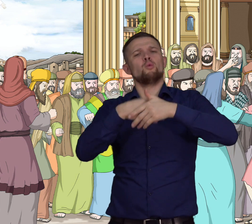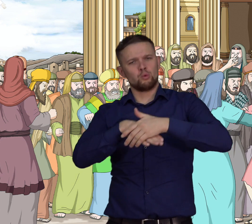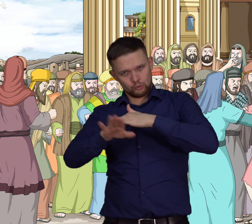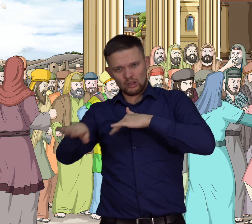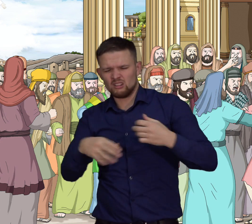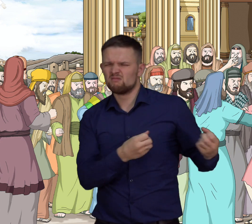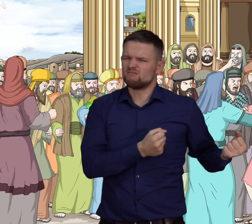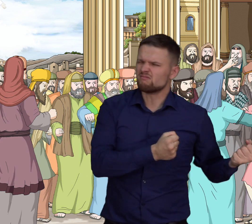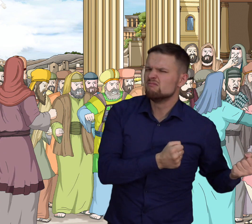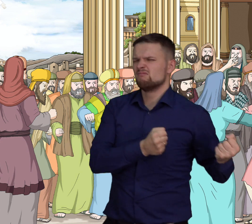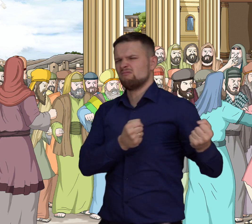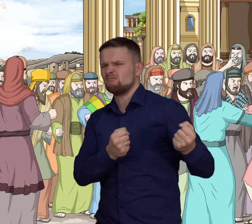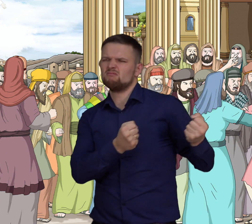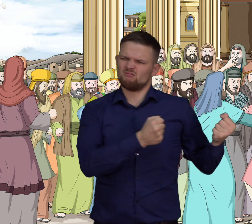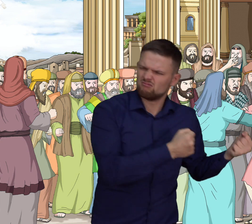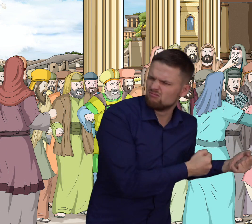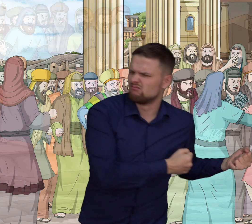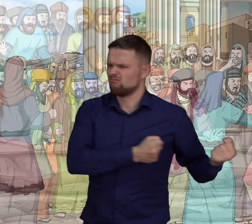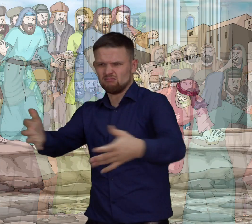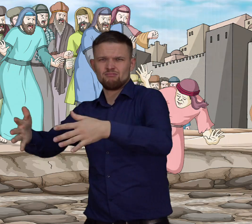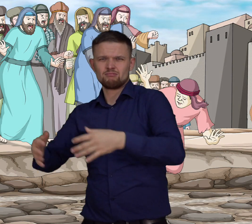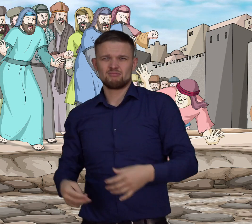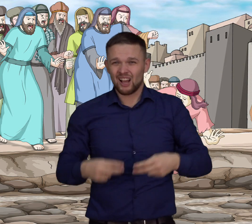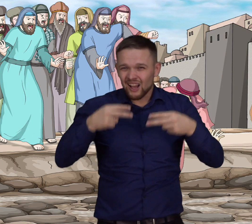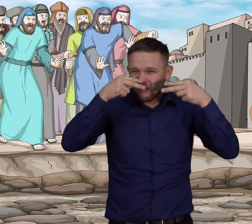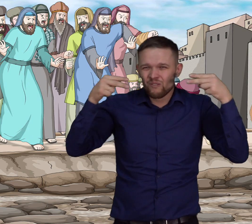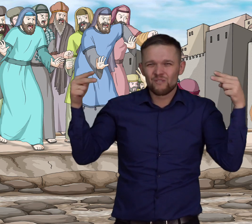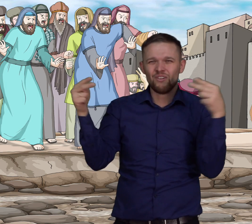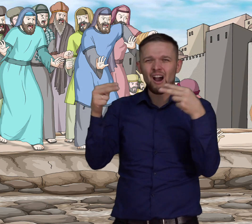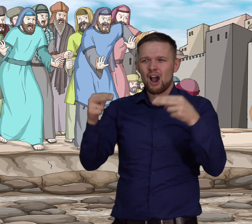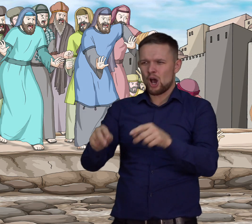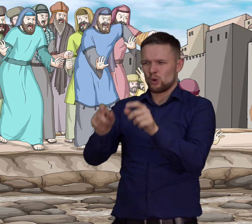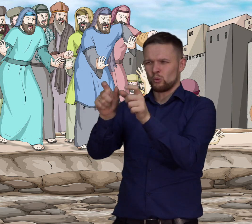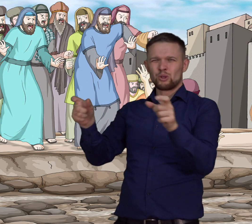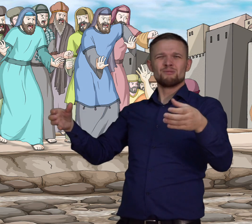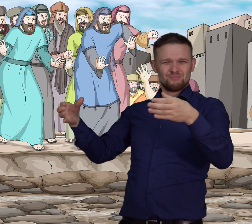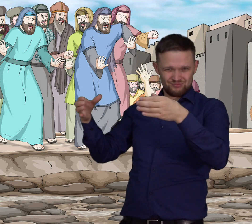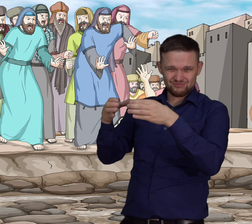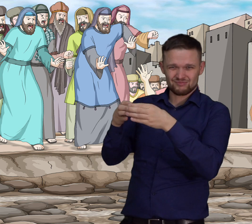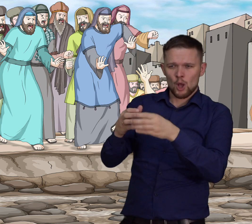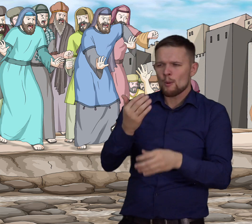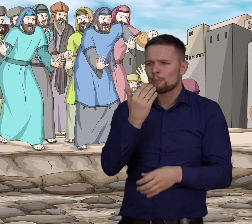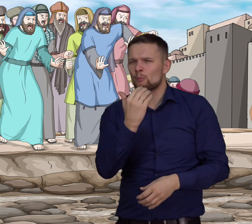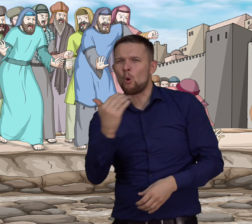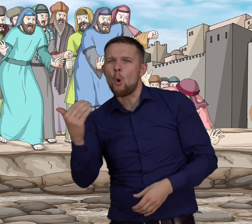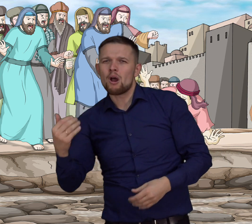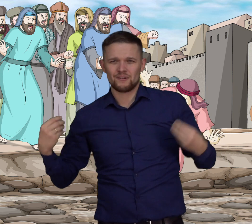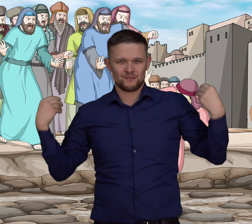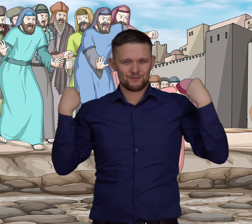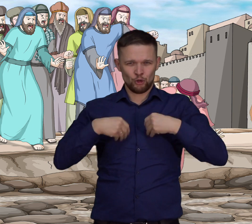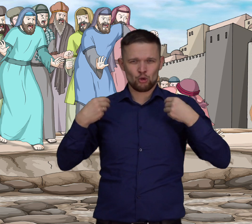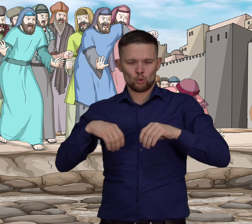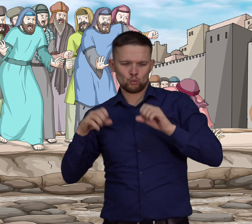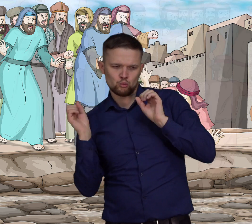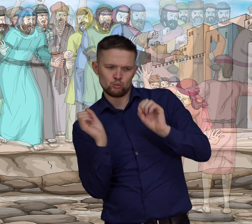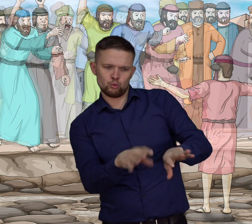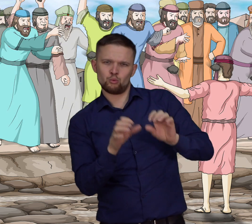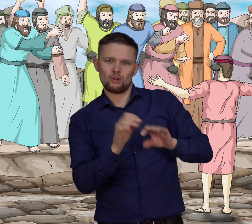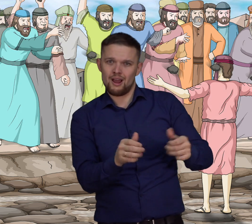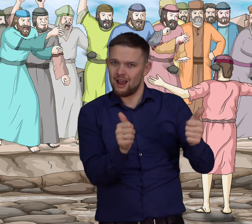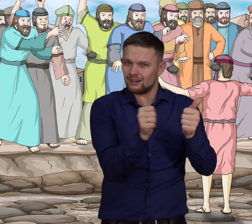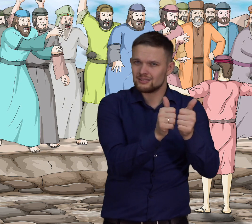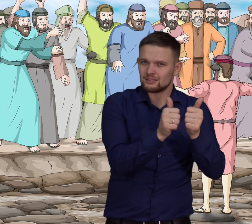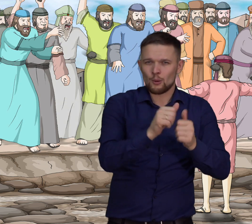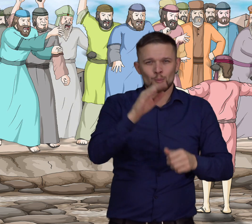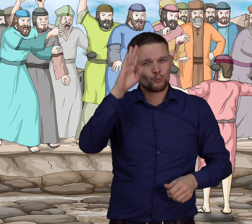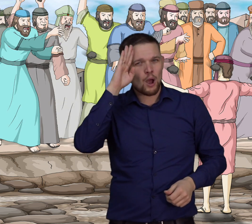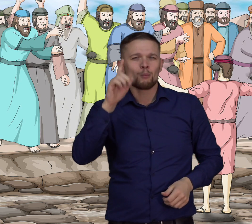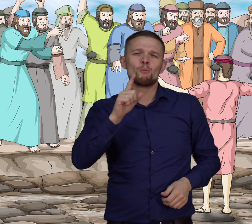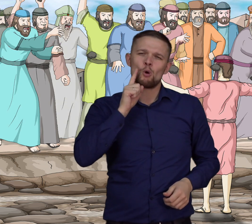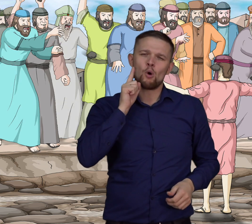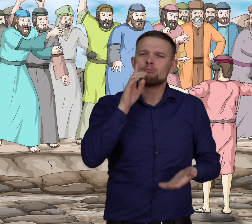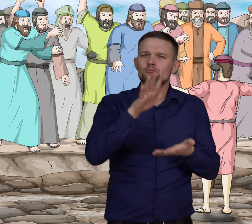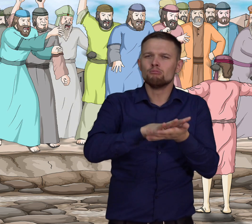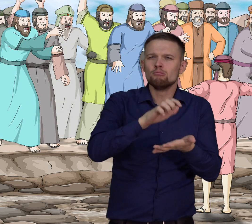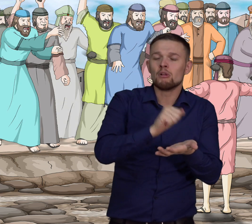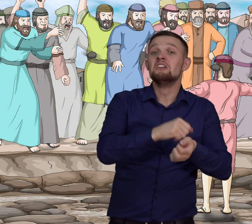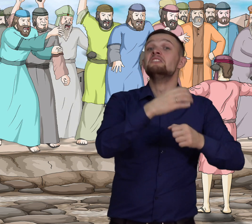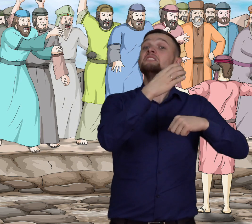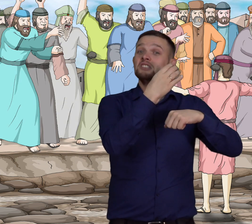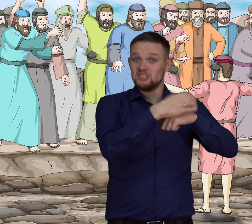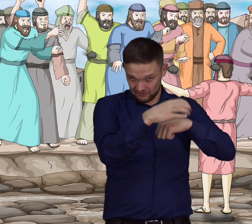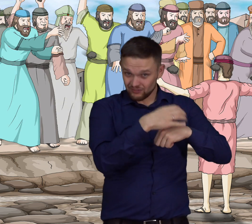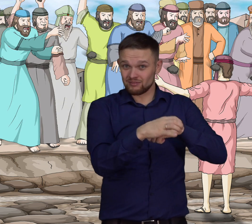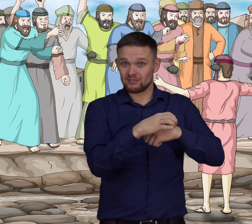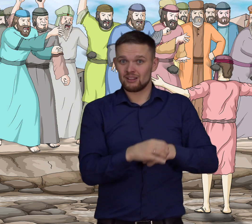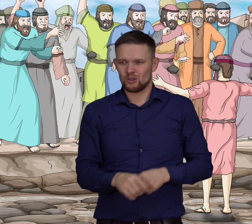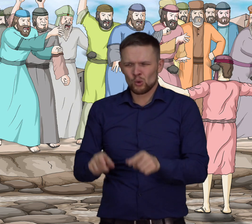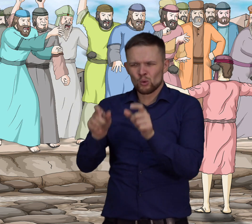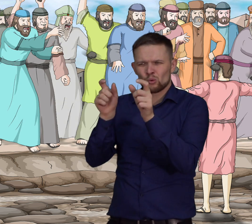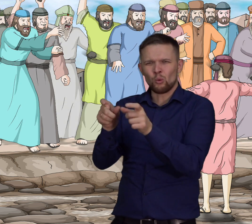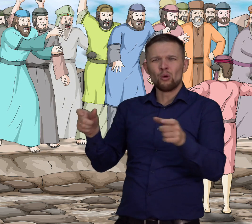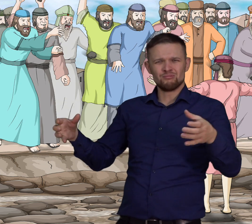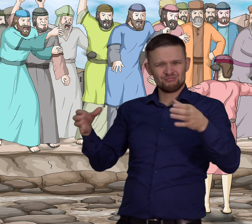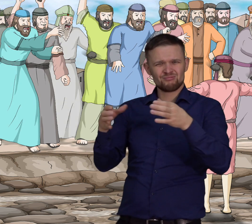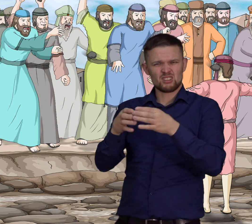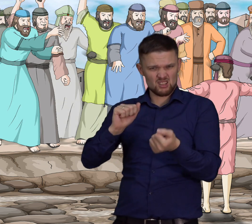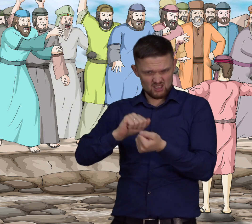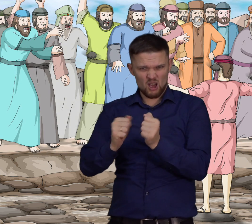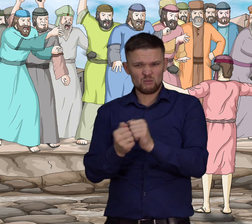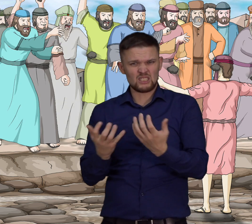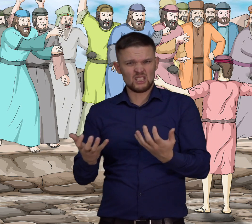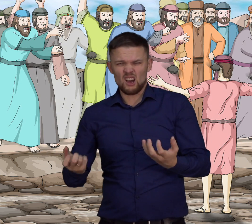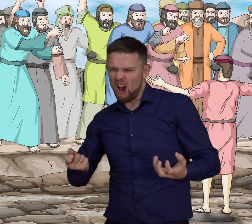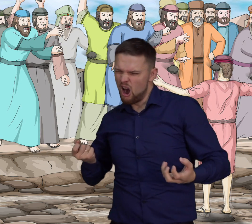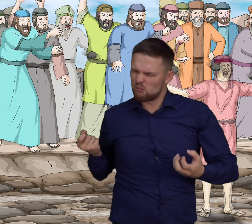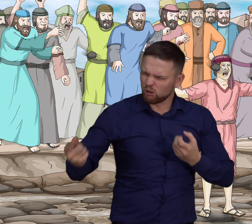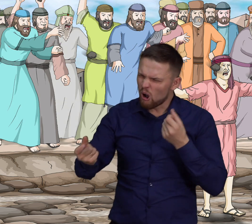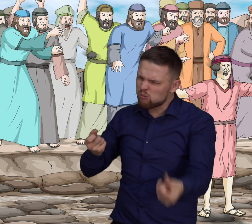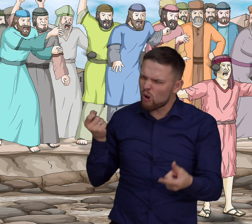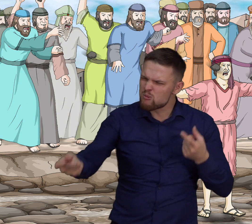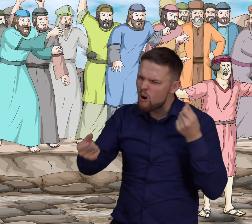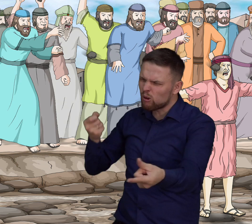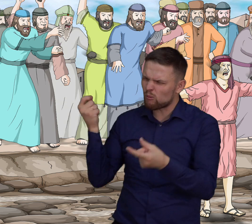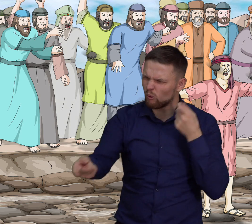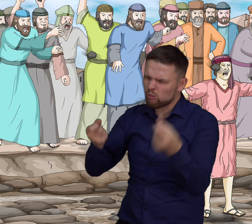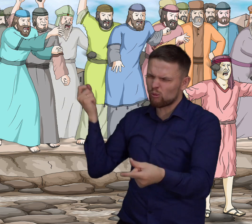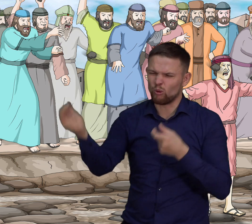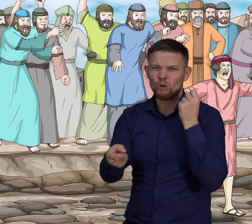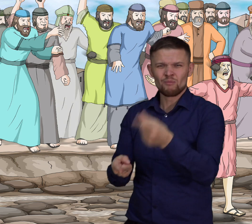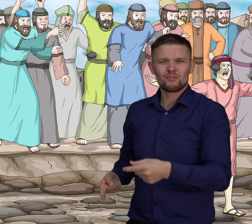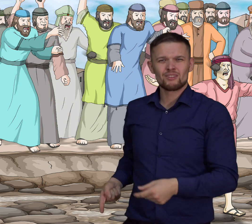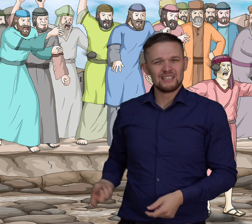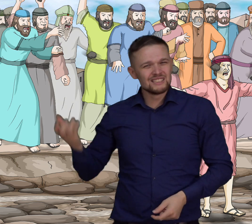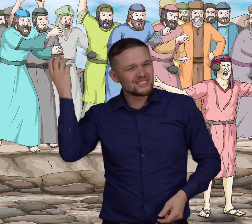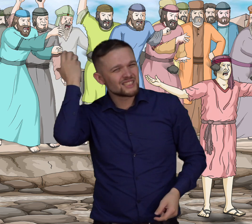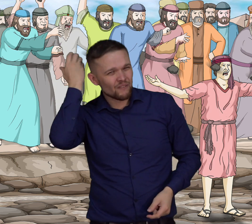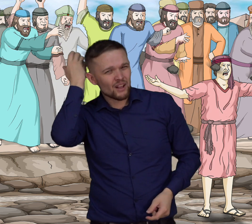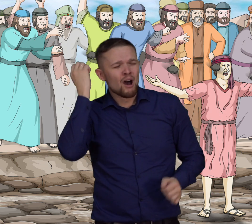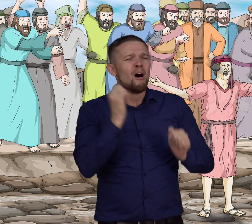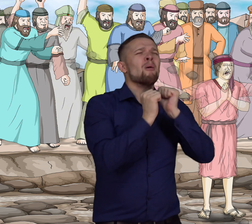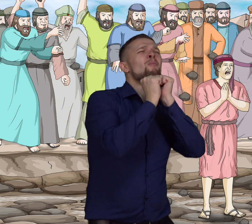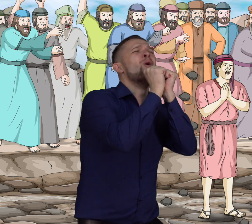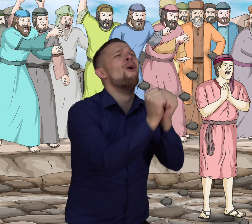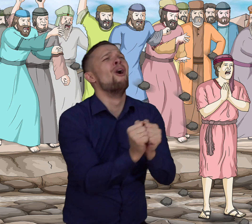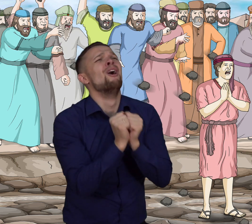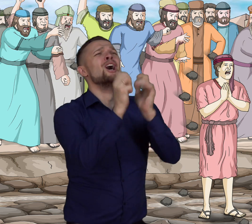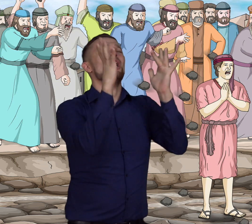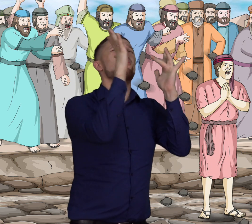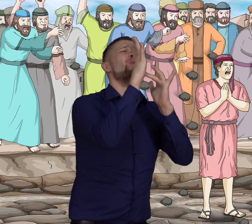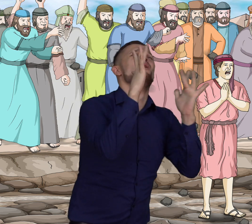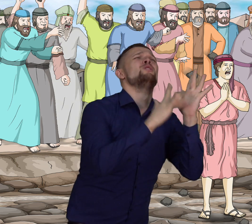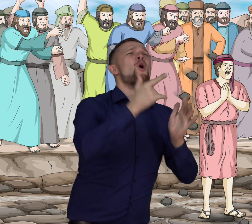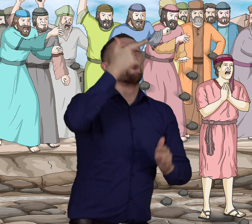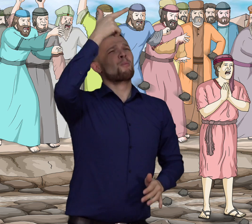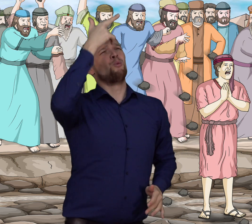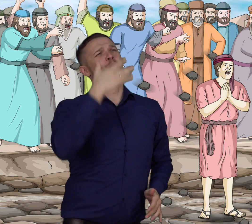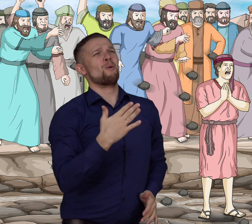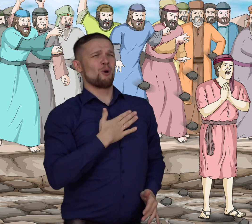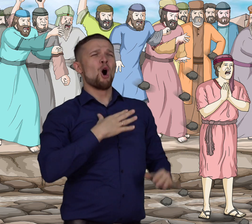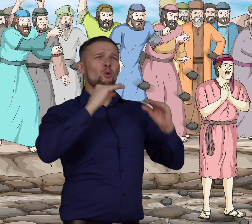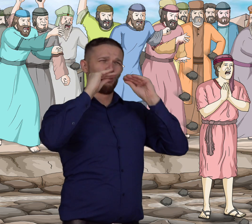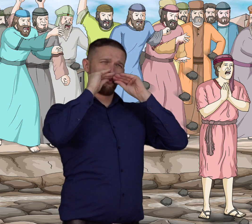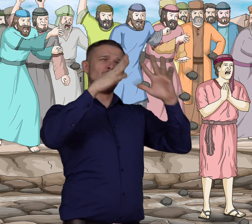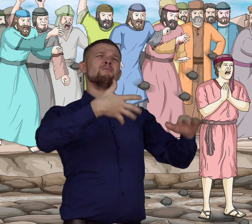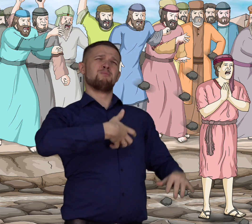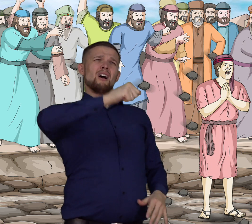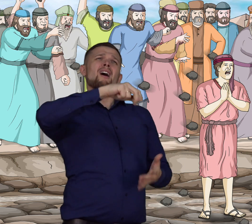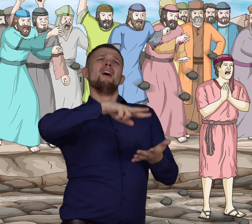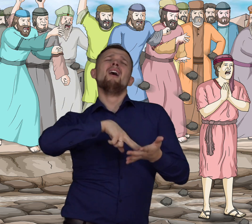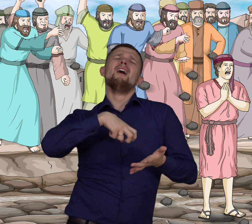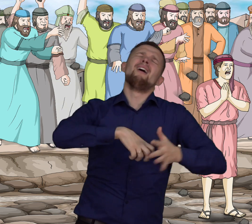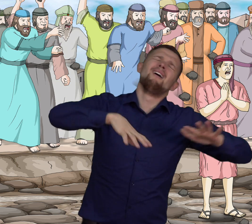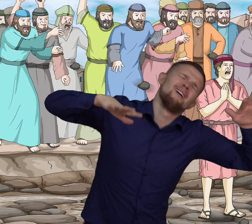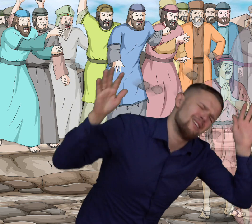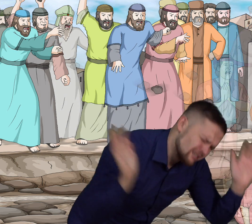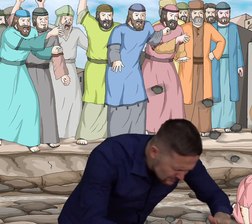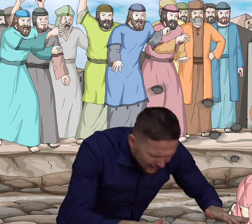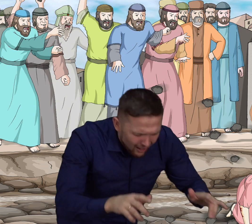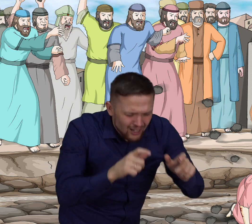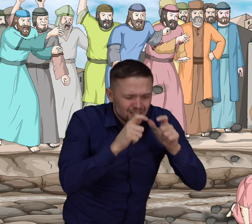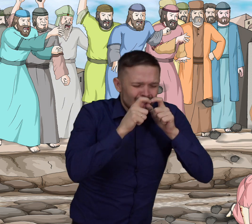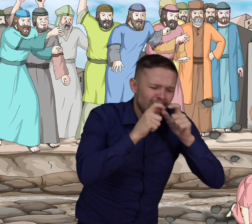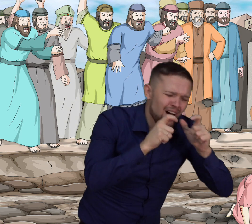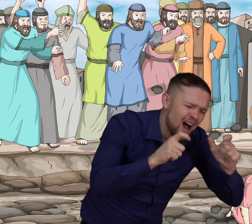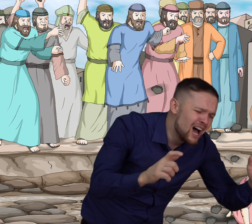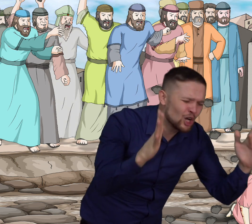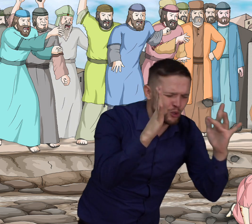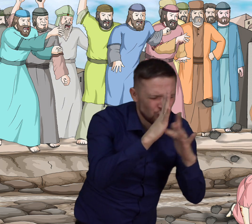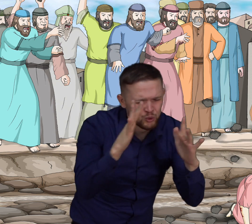They dragged him out of the city and began to stone him. Meanwhile the witnesses laid their garments at the feet of a young man named Saul. While they were stoning him, Stephen appealed, “Lord Jesus, receive my spirit.”